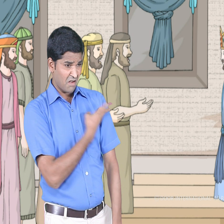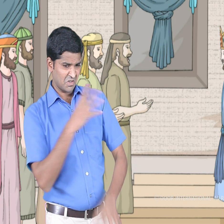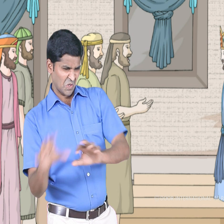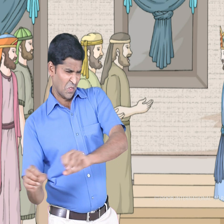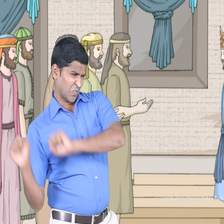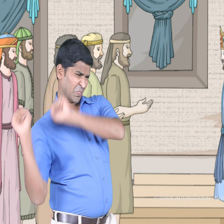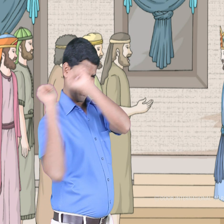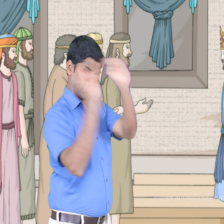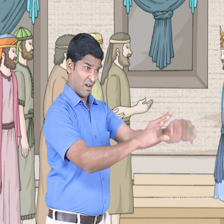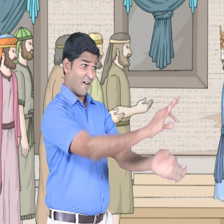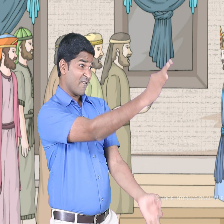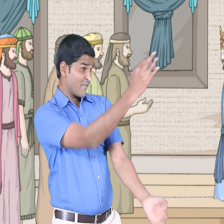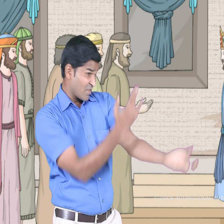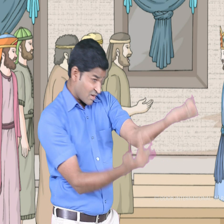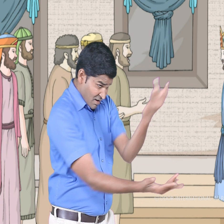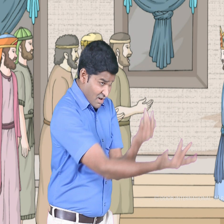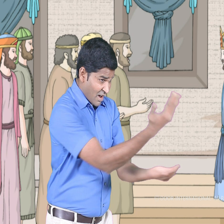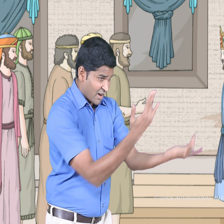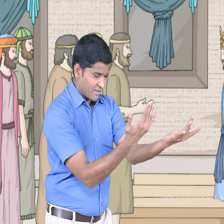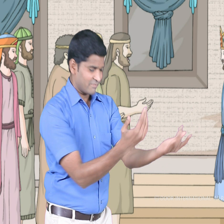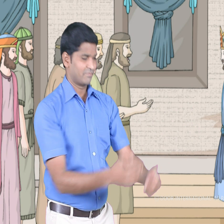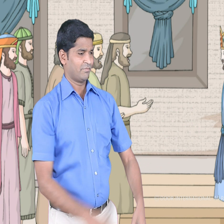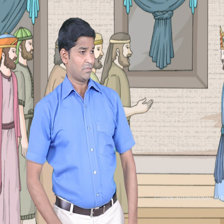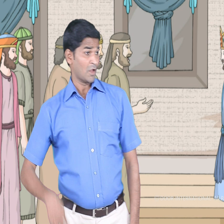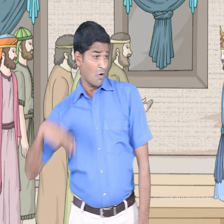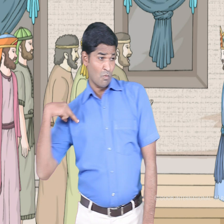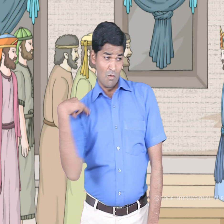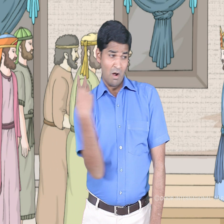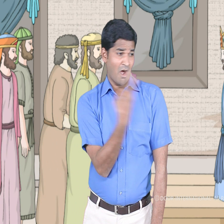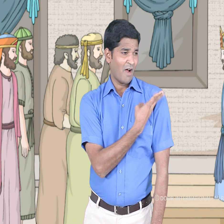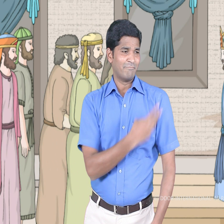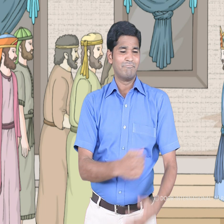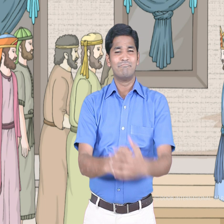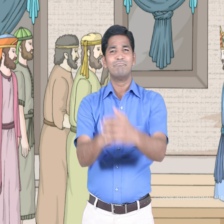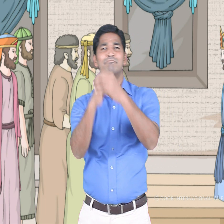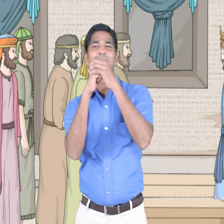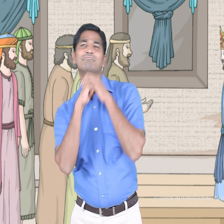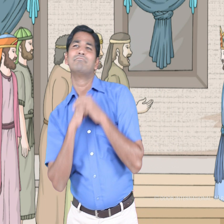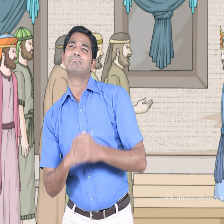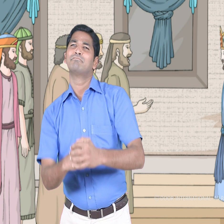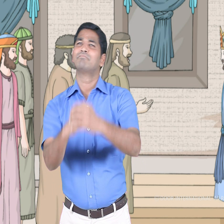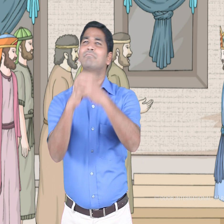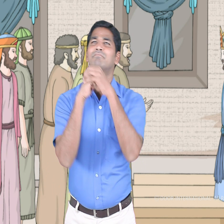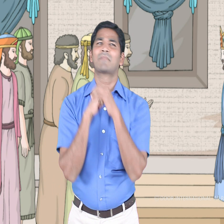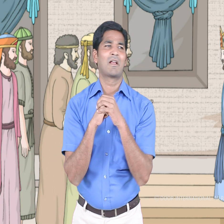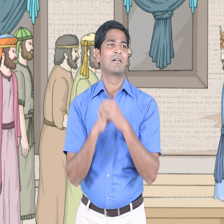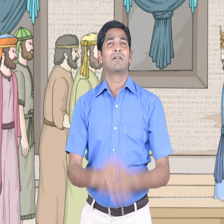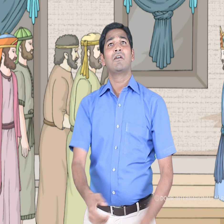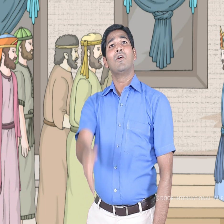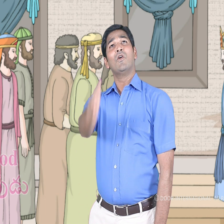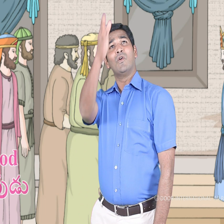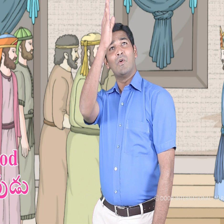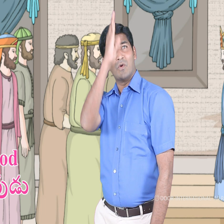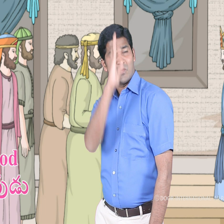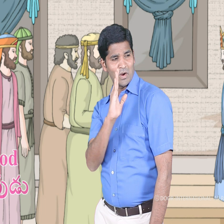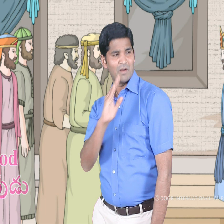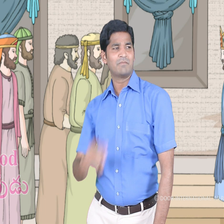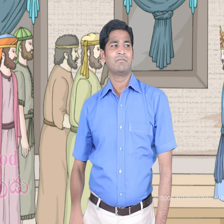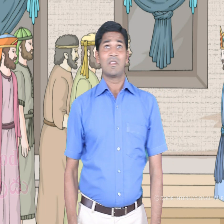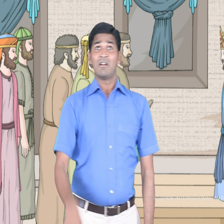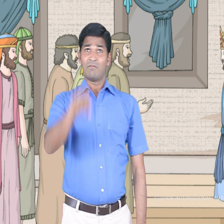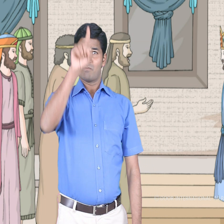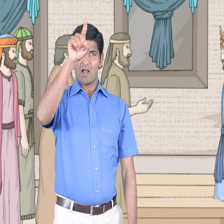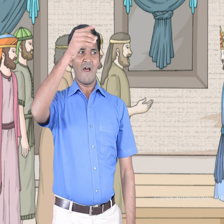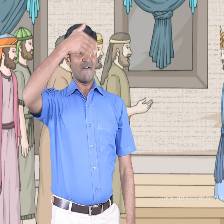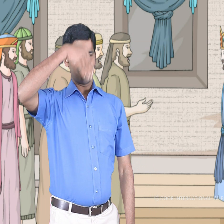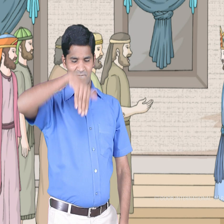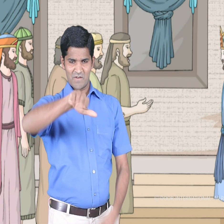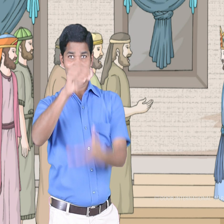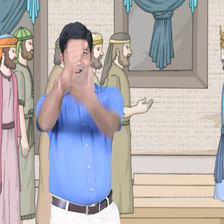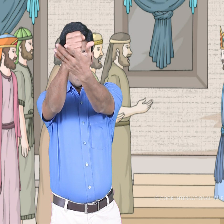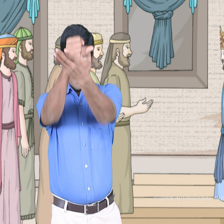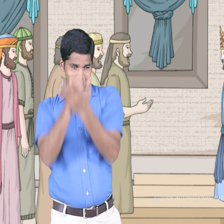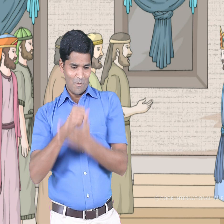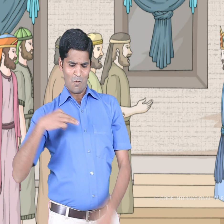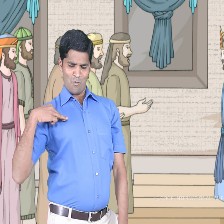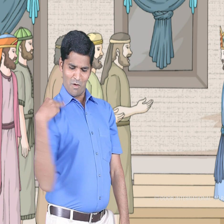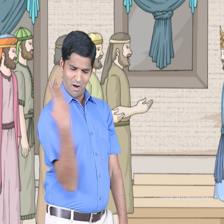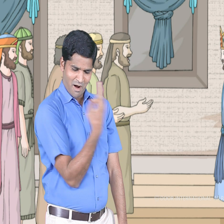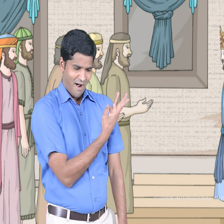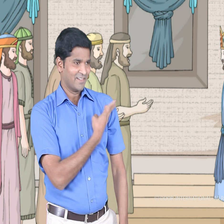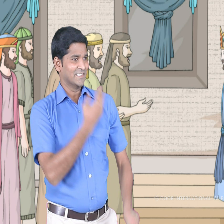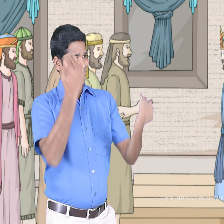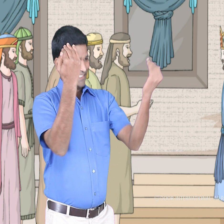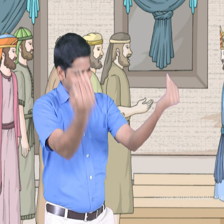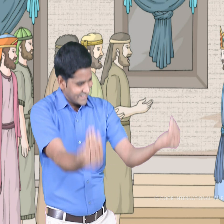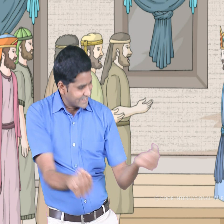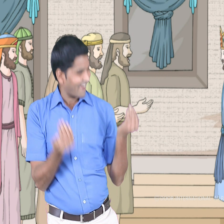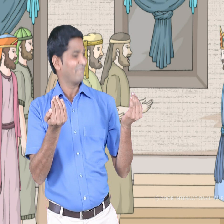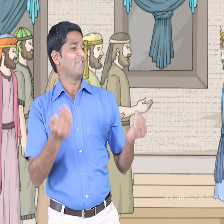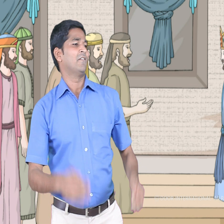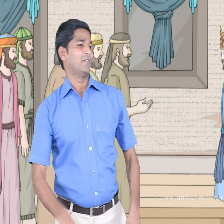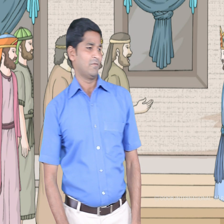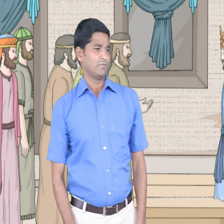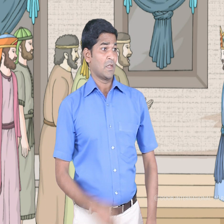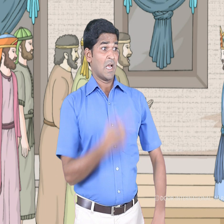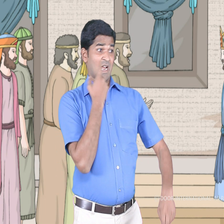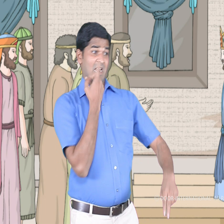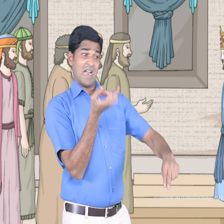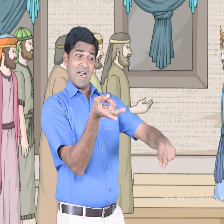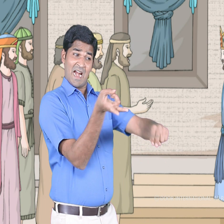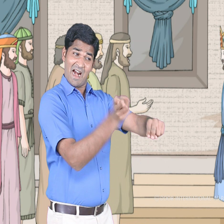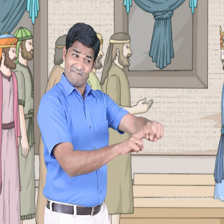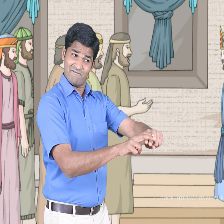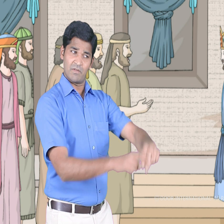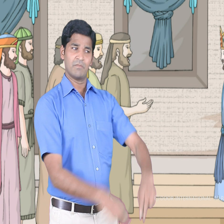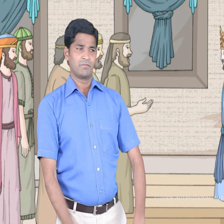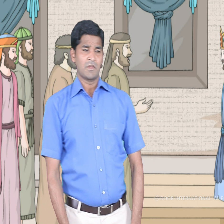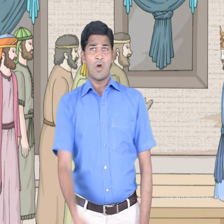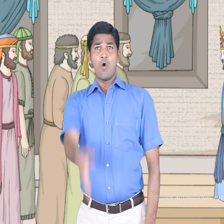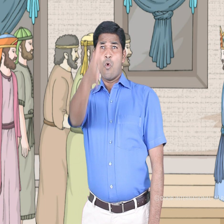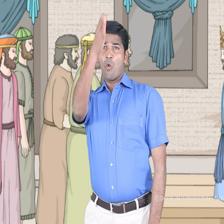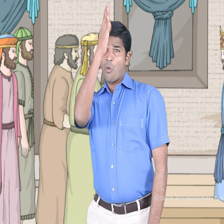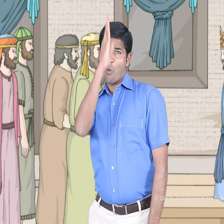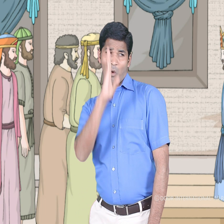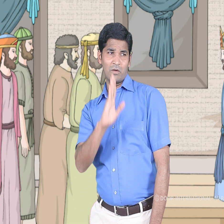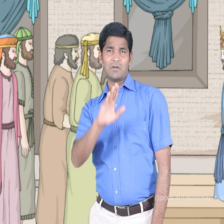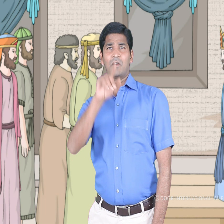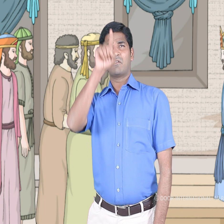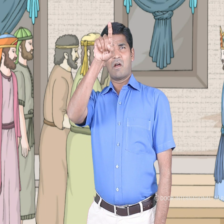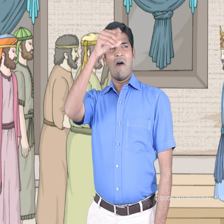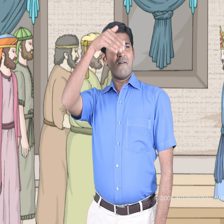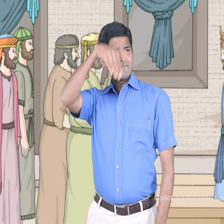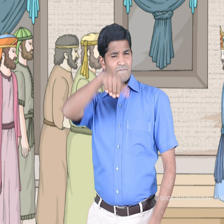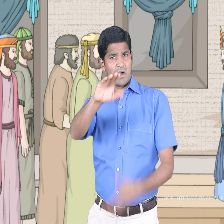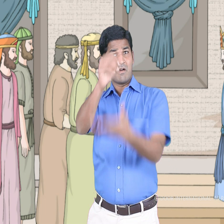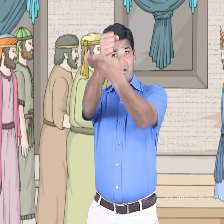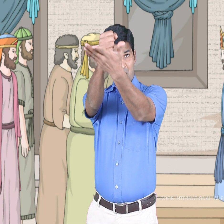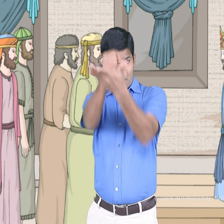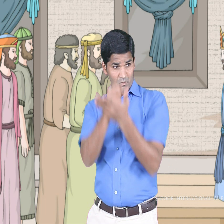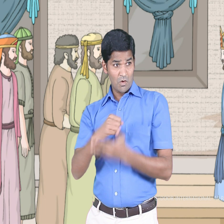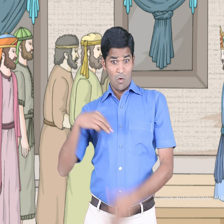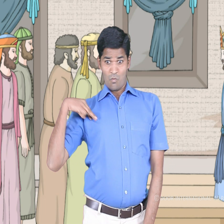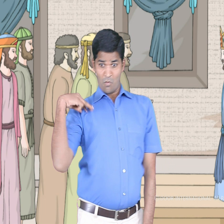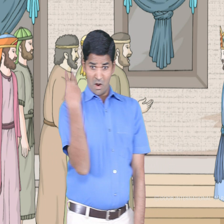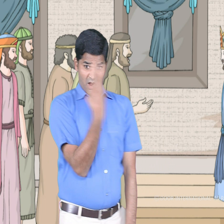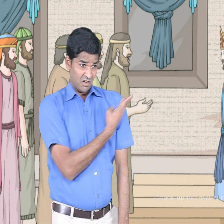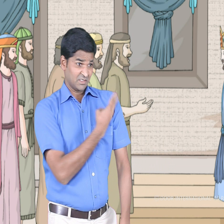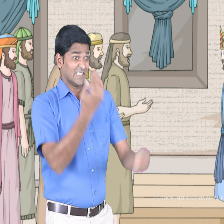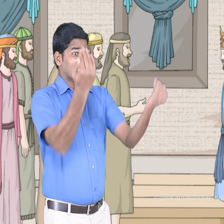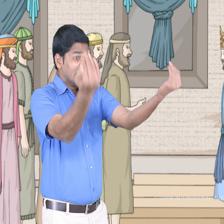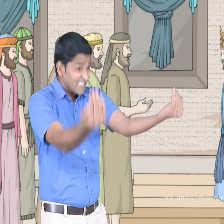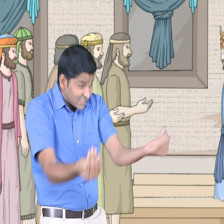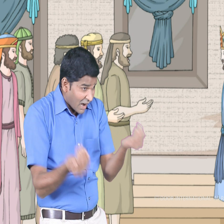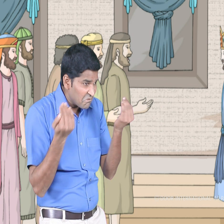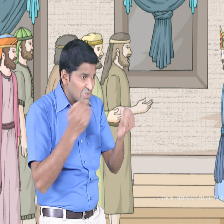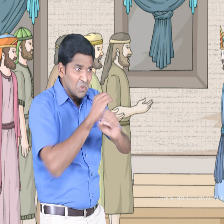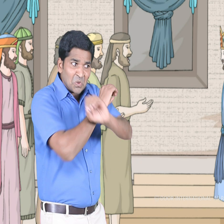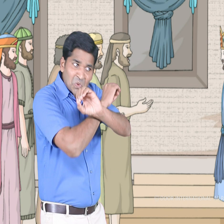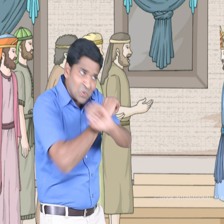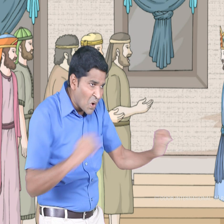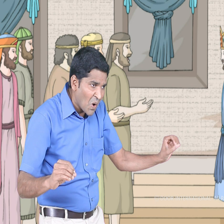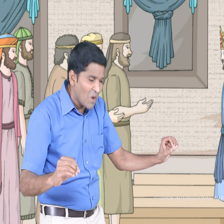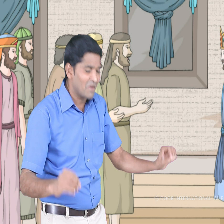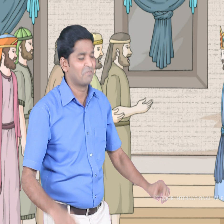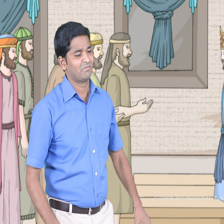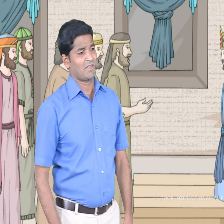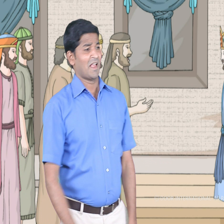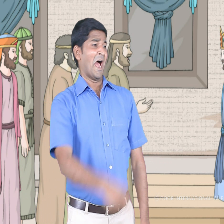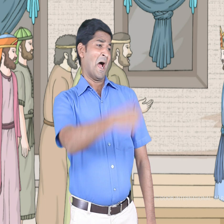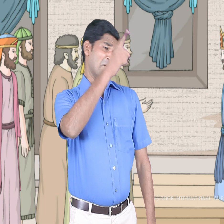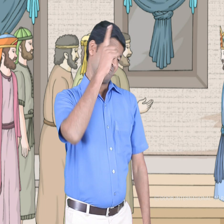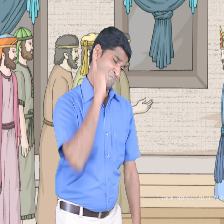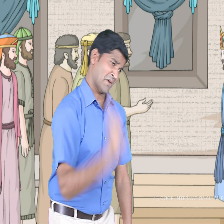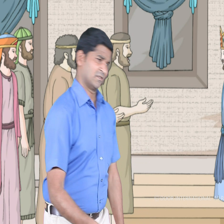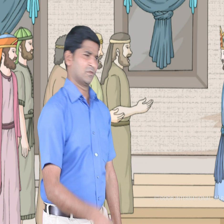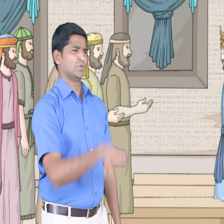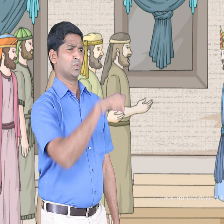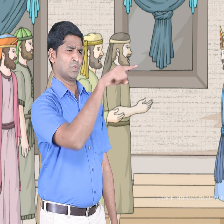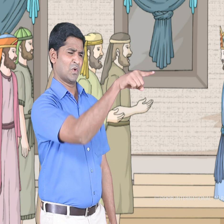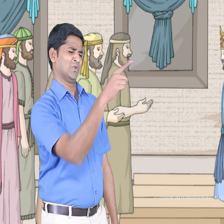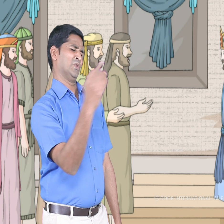If the God whom we serve exists, then He is able to deliver us from the blazing fiery furnace and from your hand, O king.